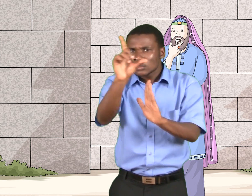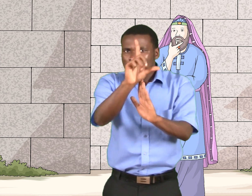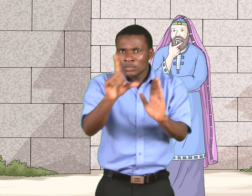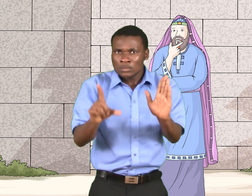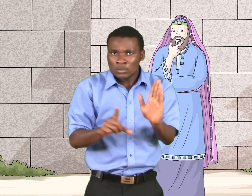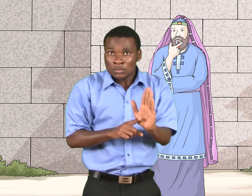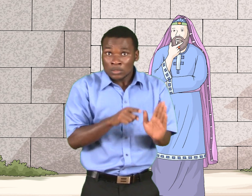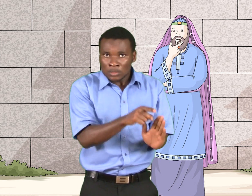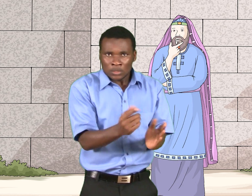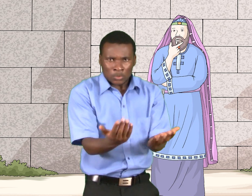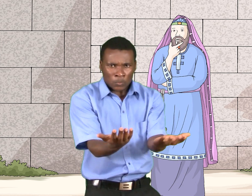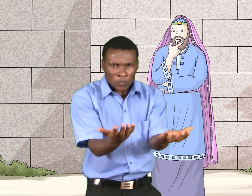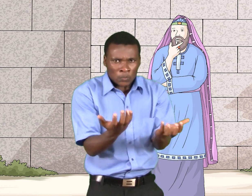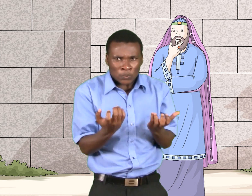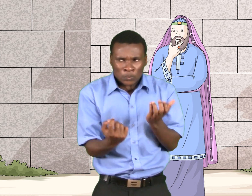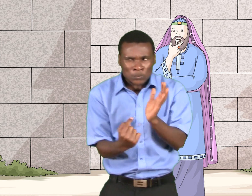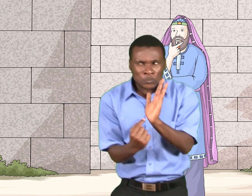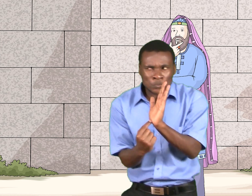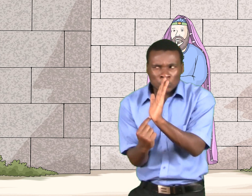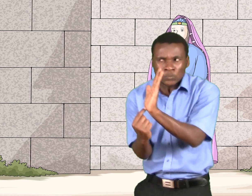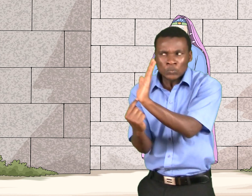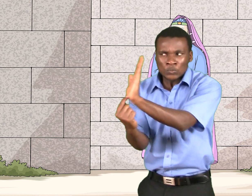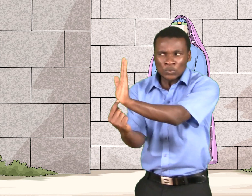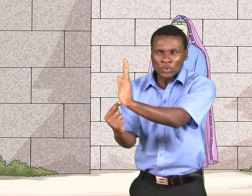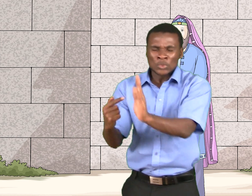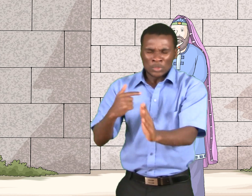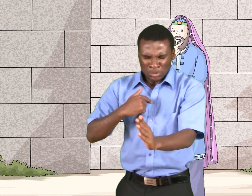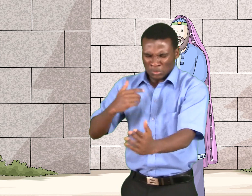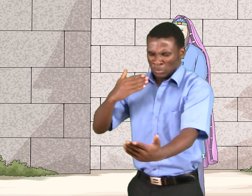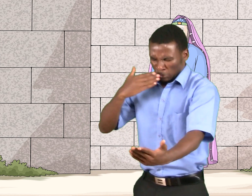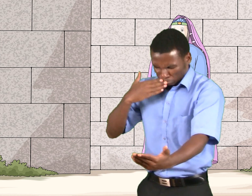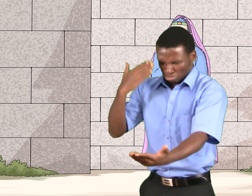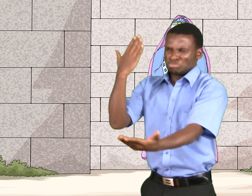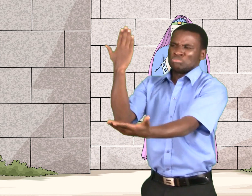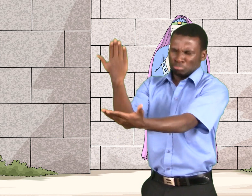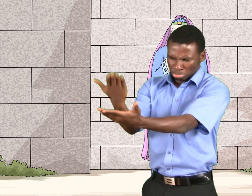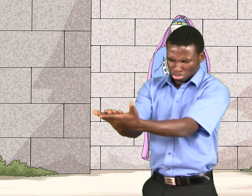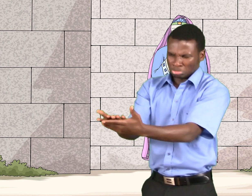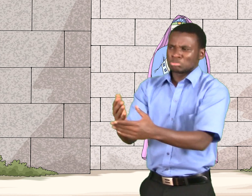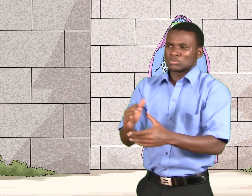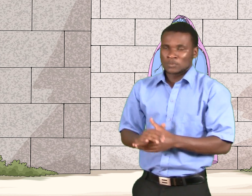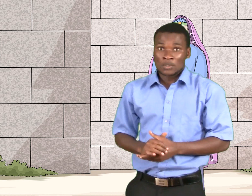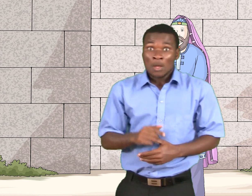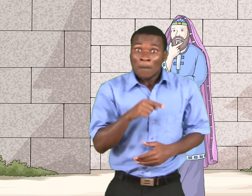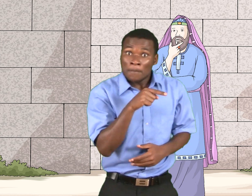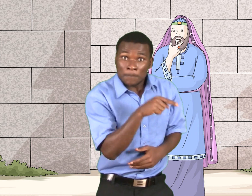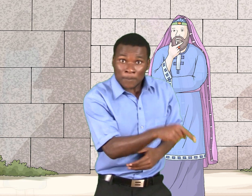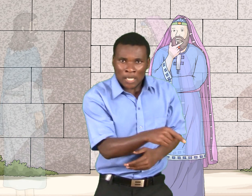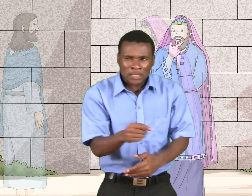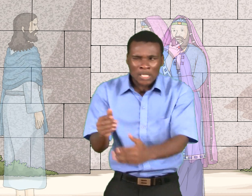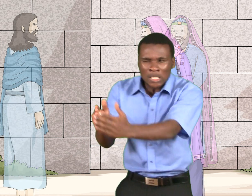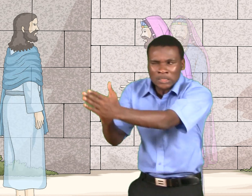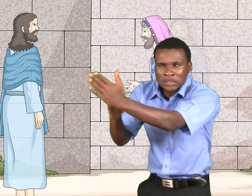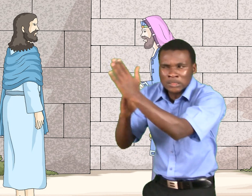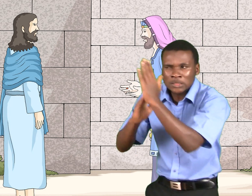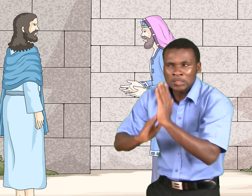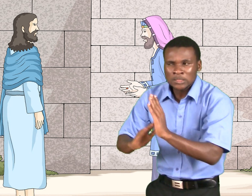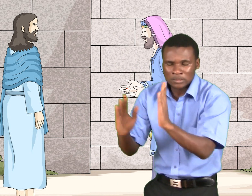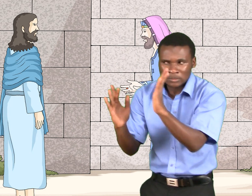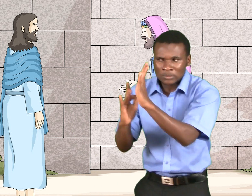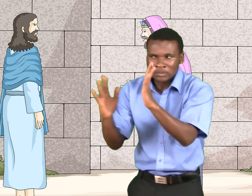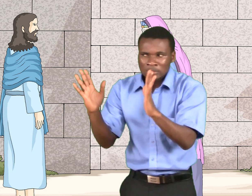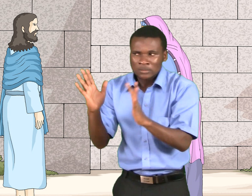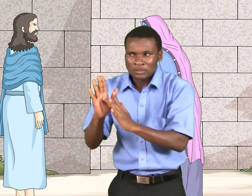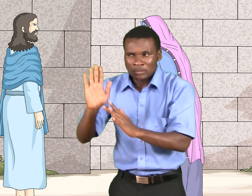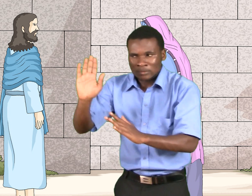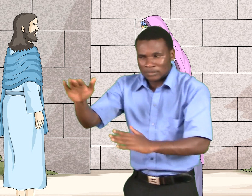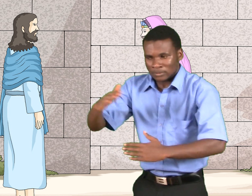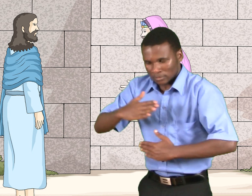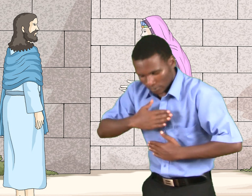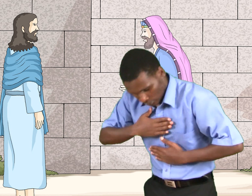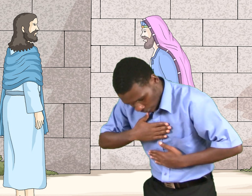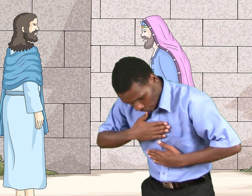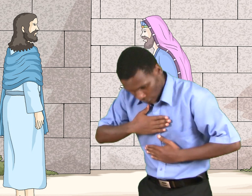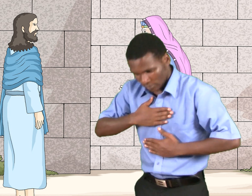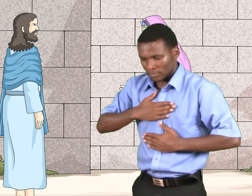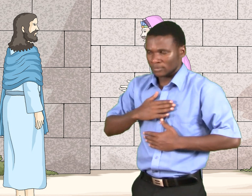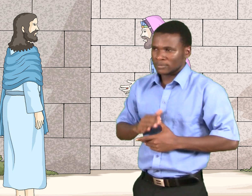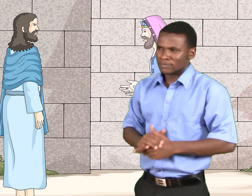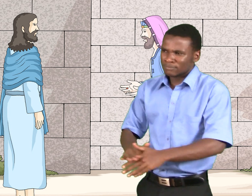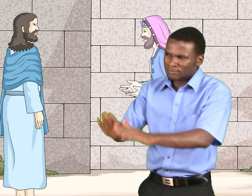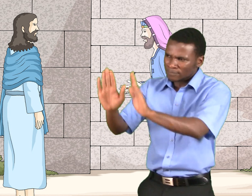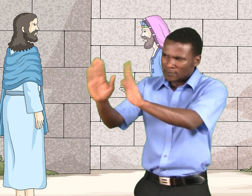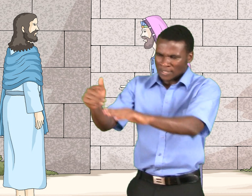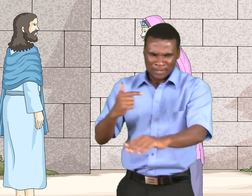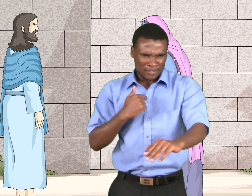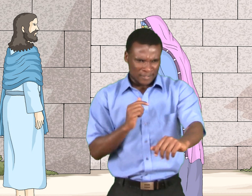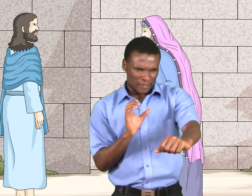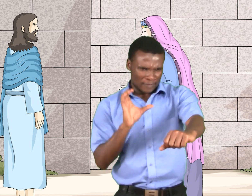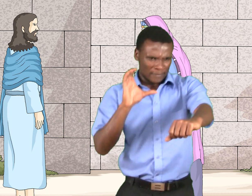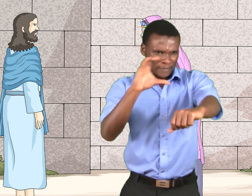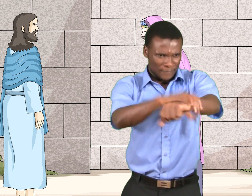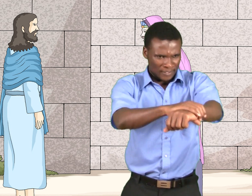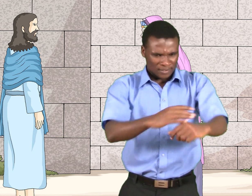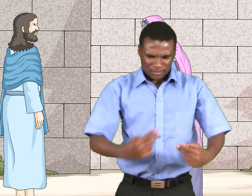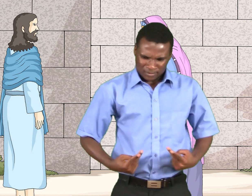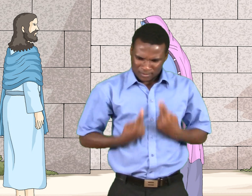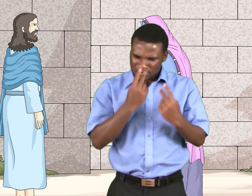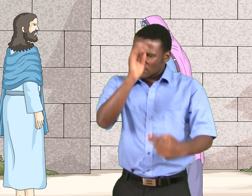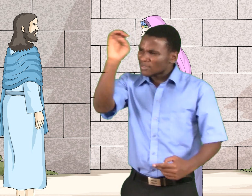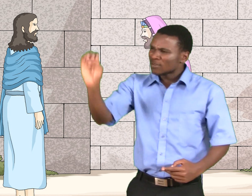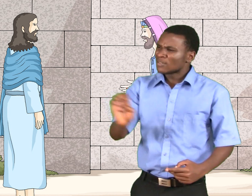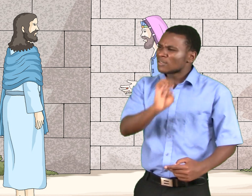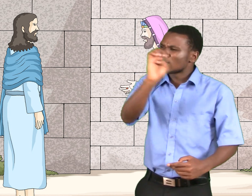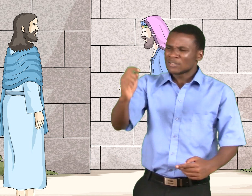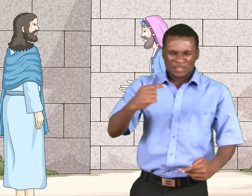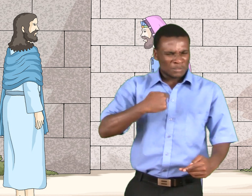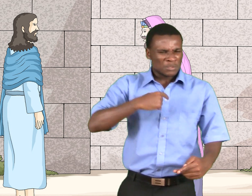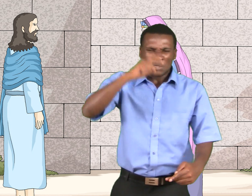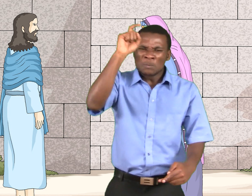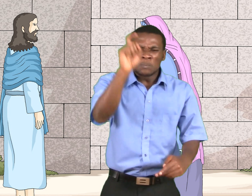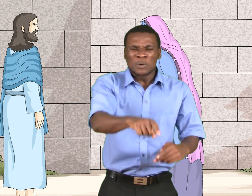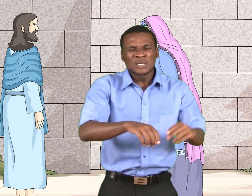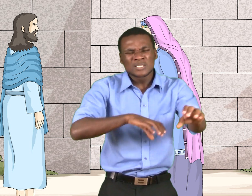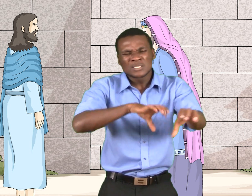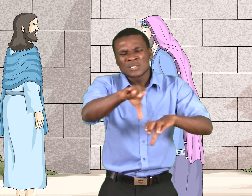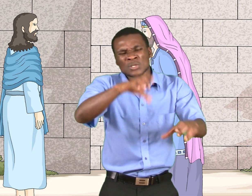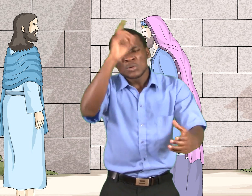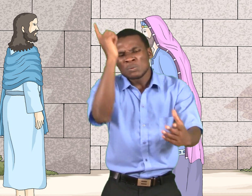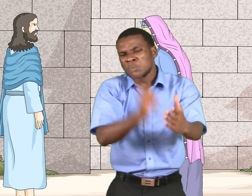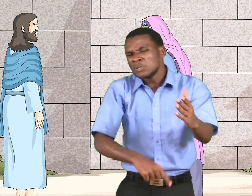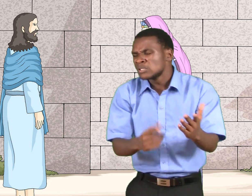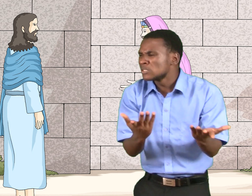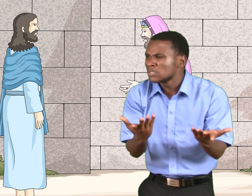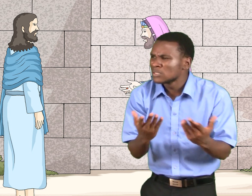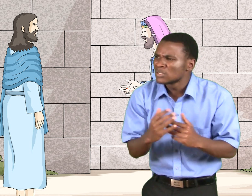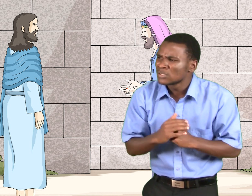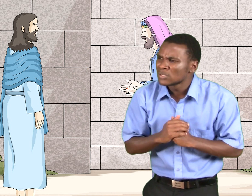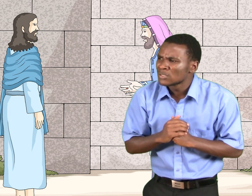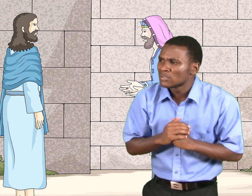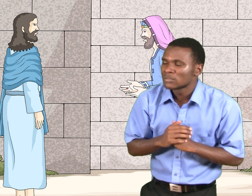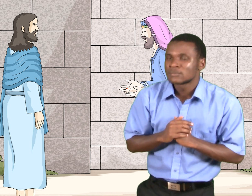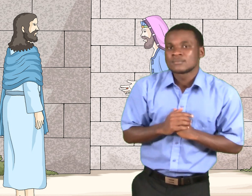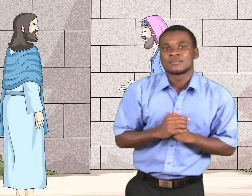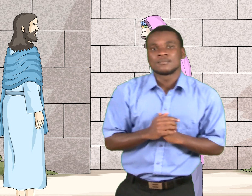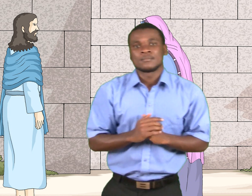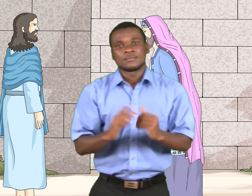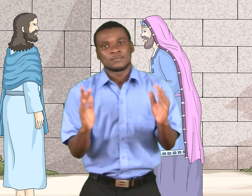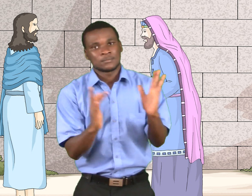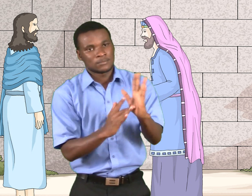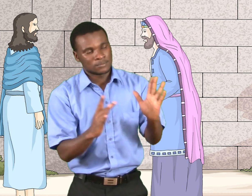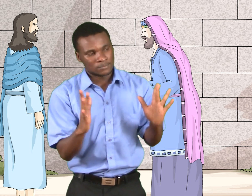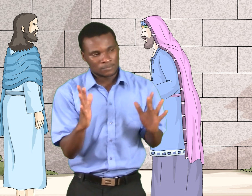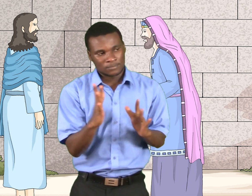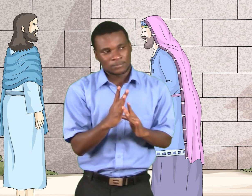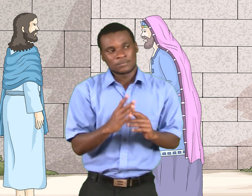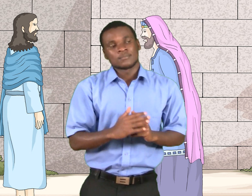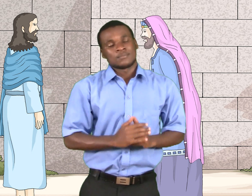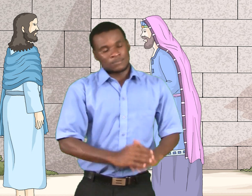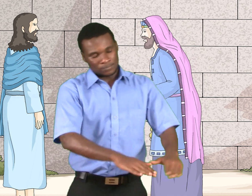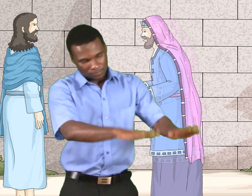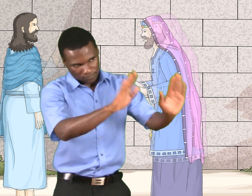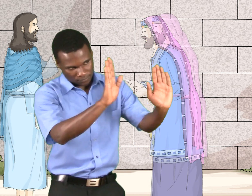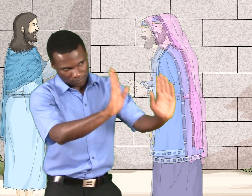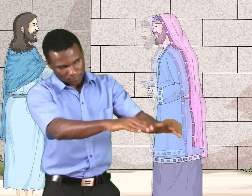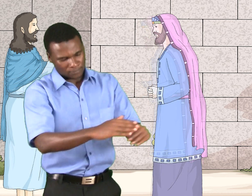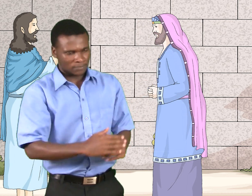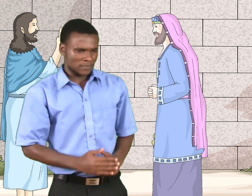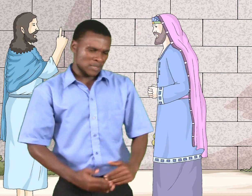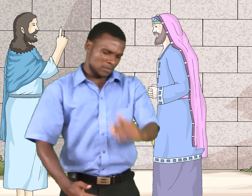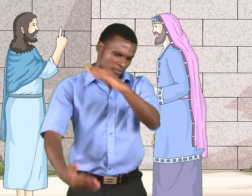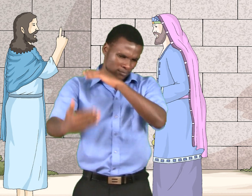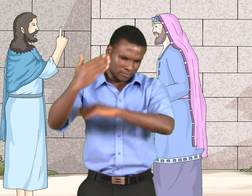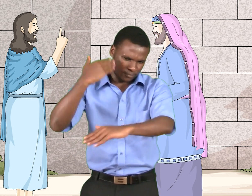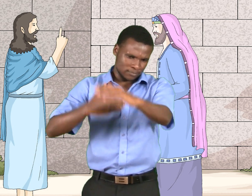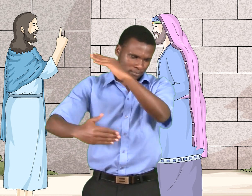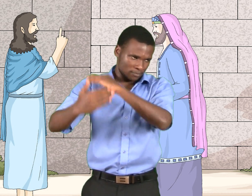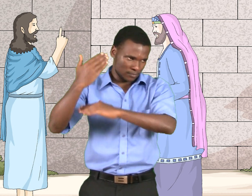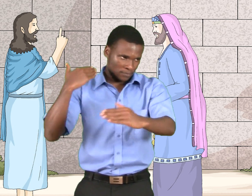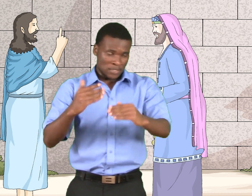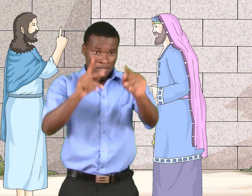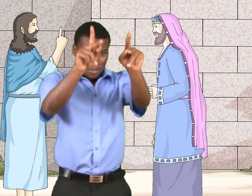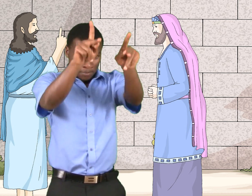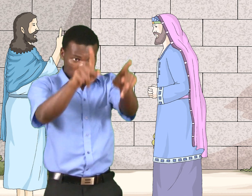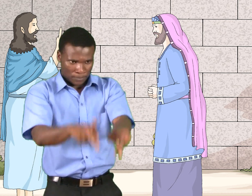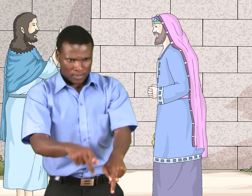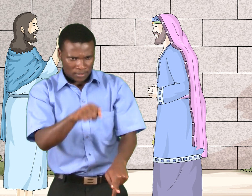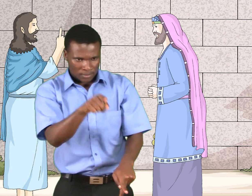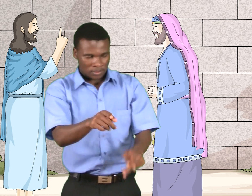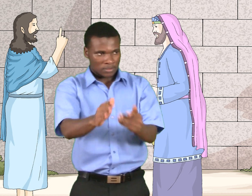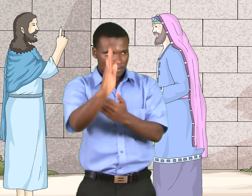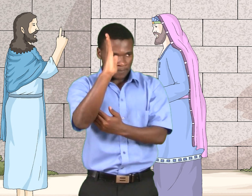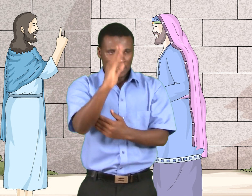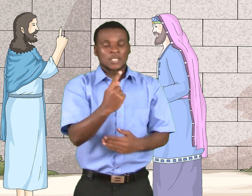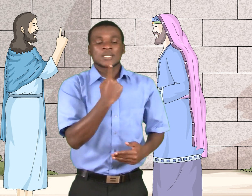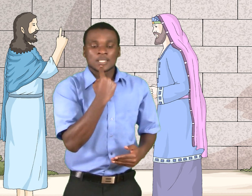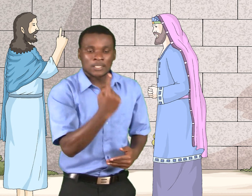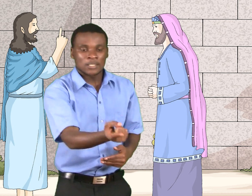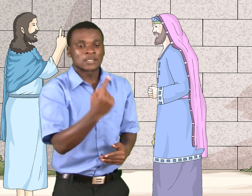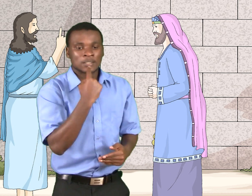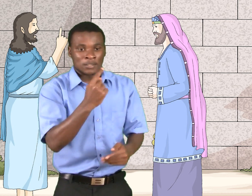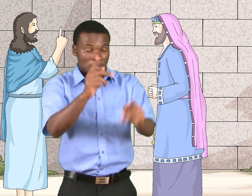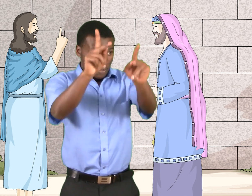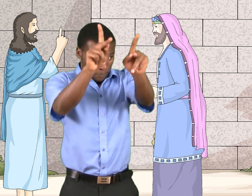“Teacher,” he asked, “what must I do to inherit eternal life?”